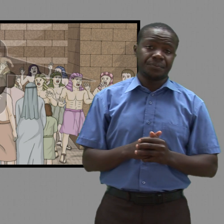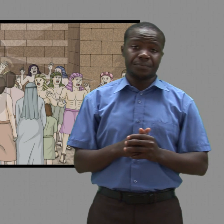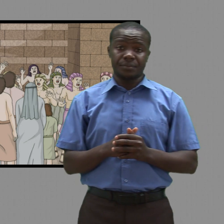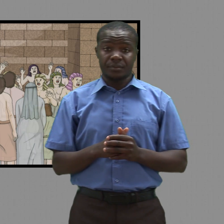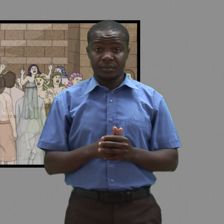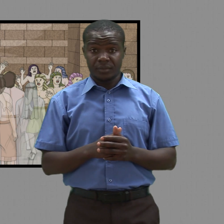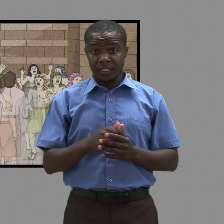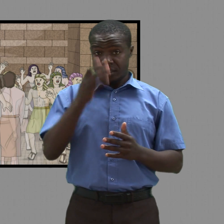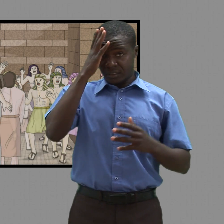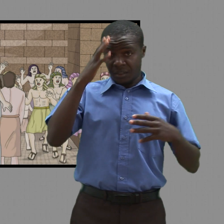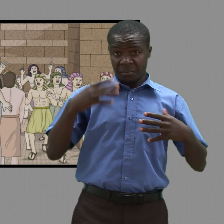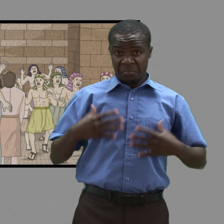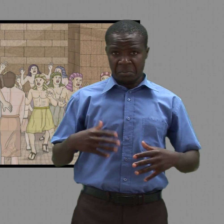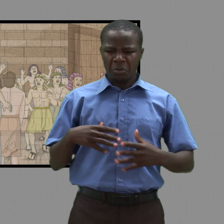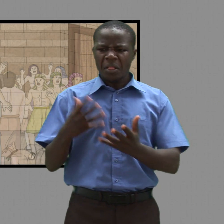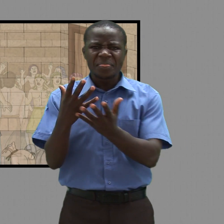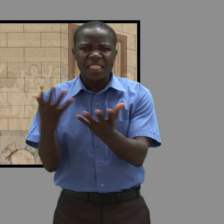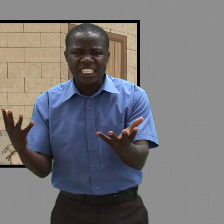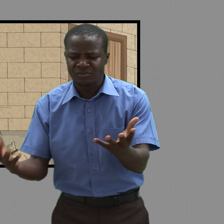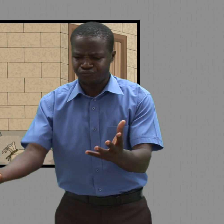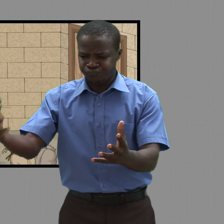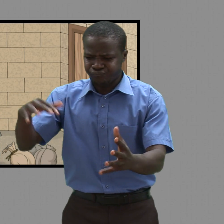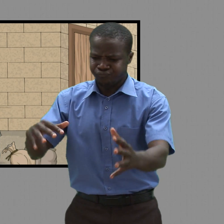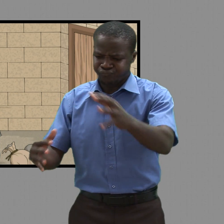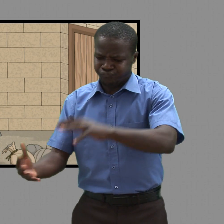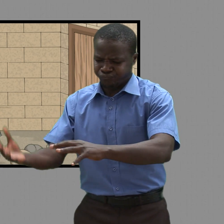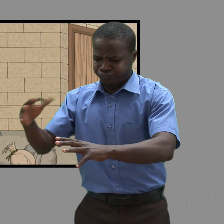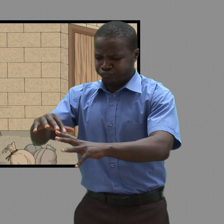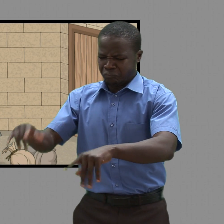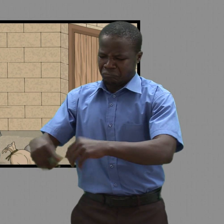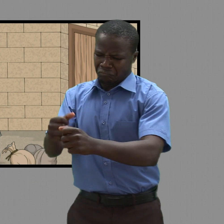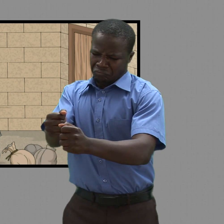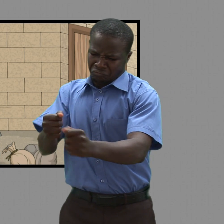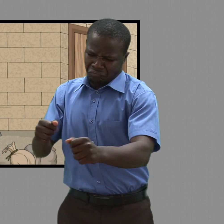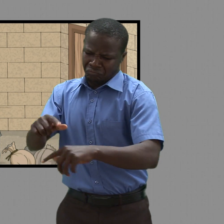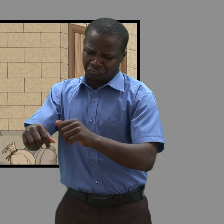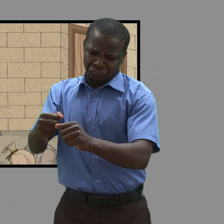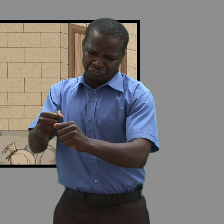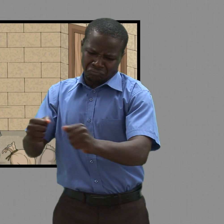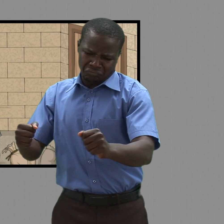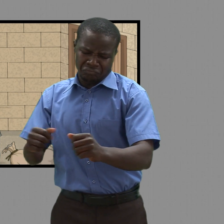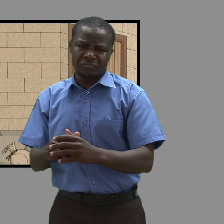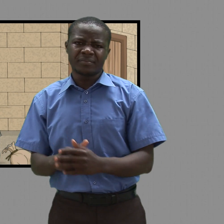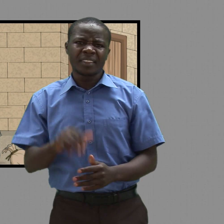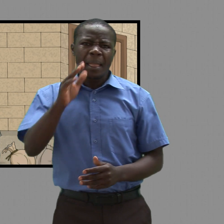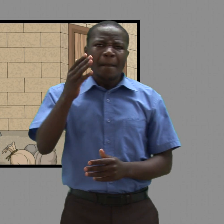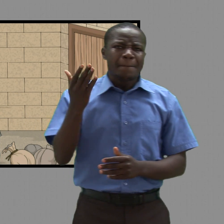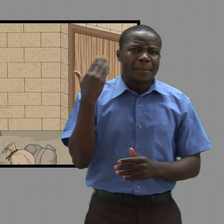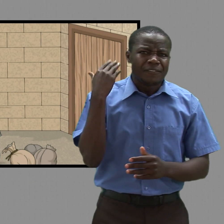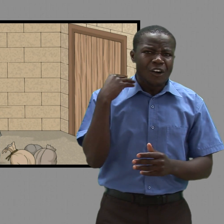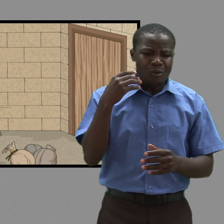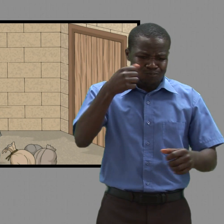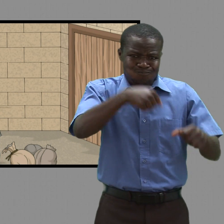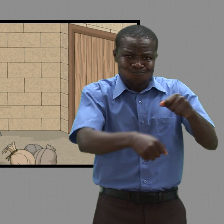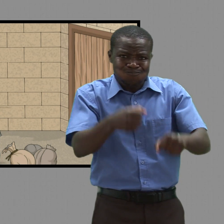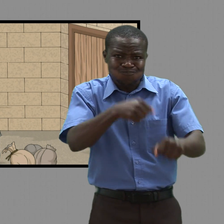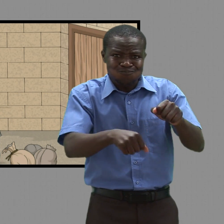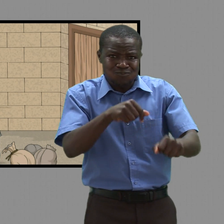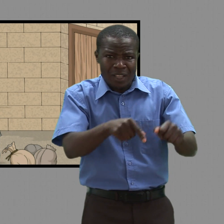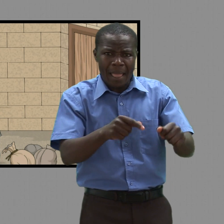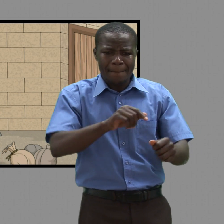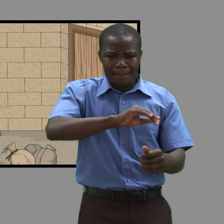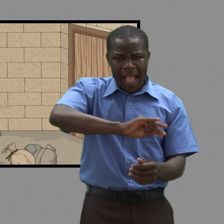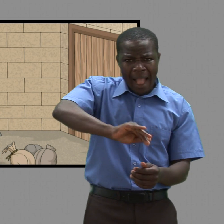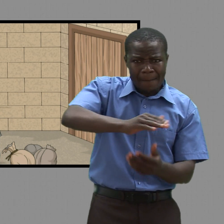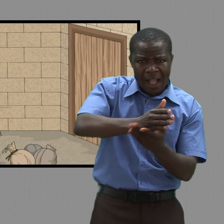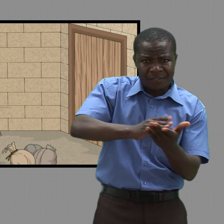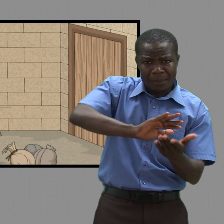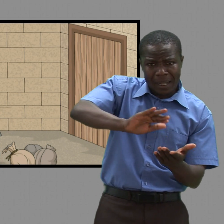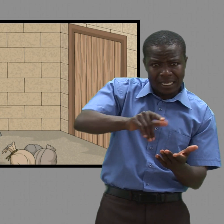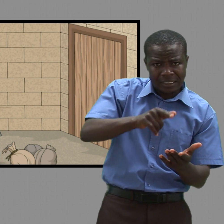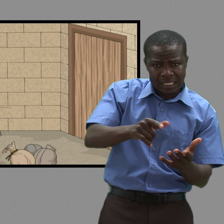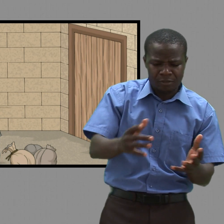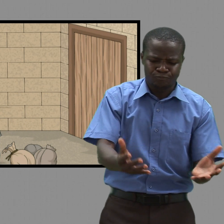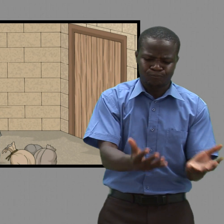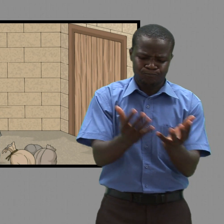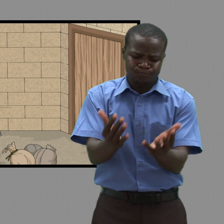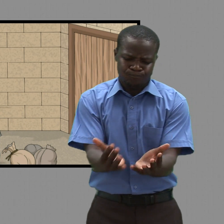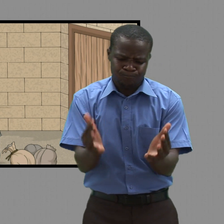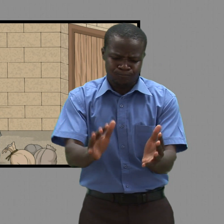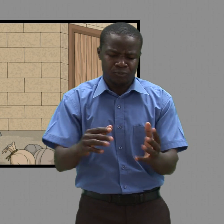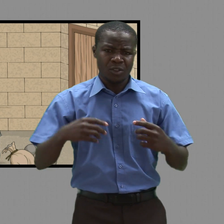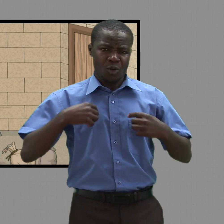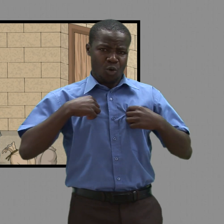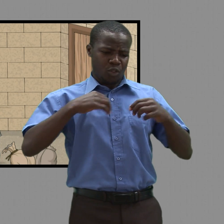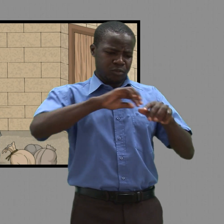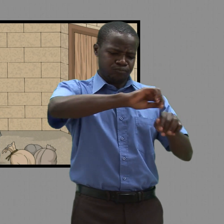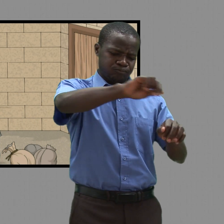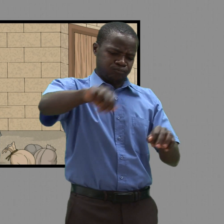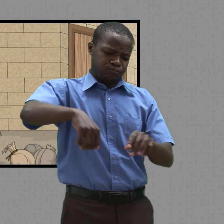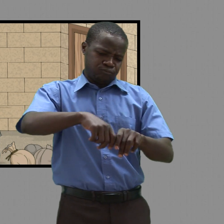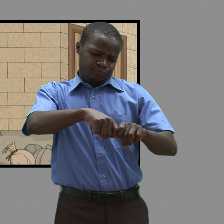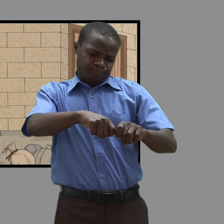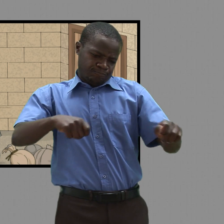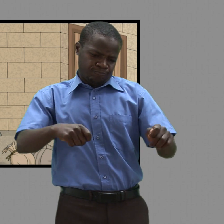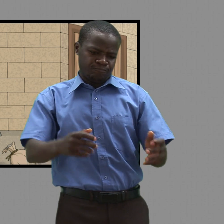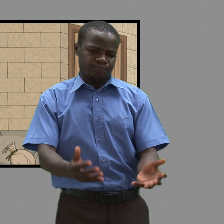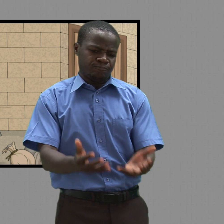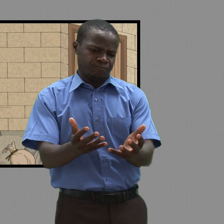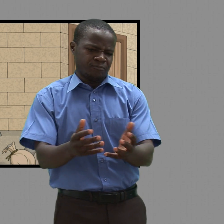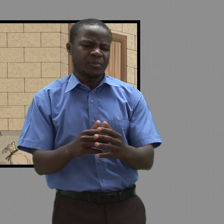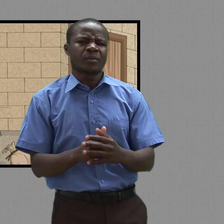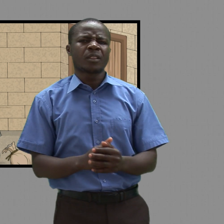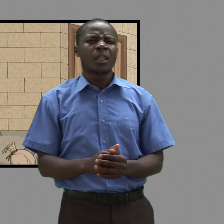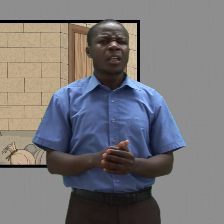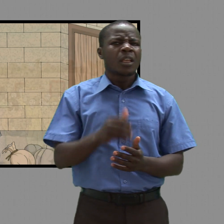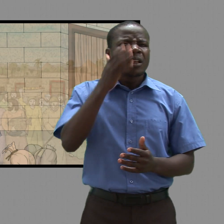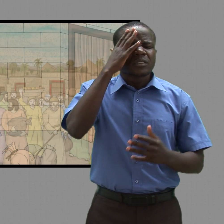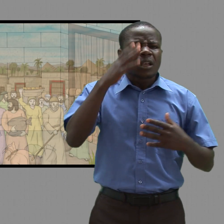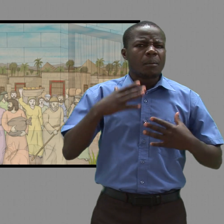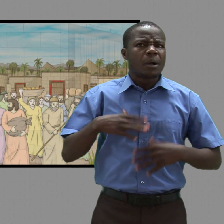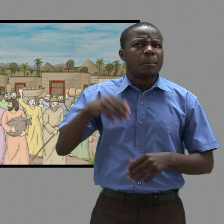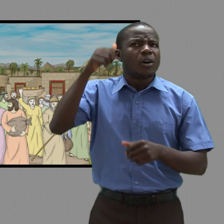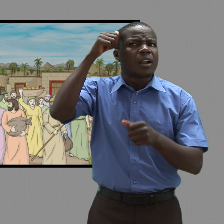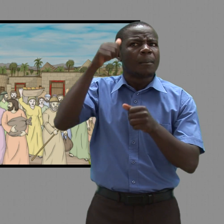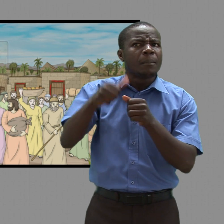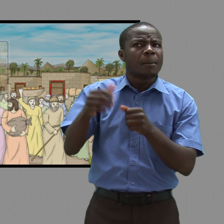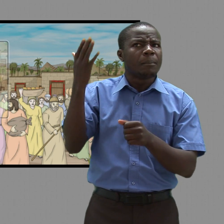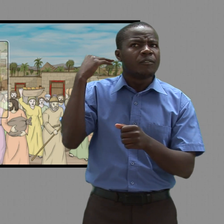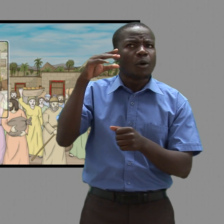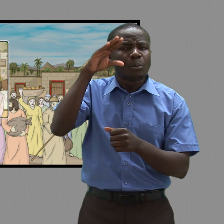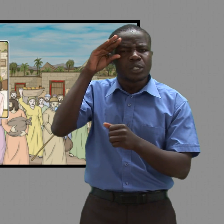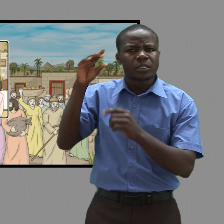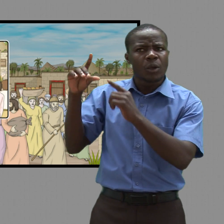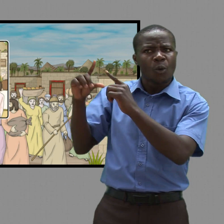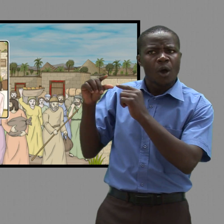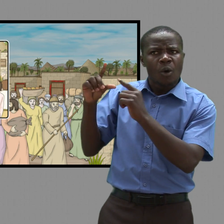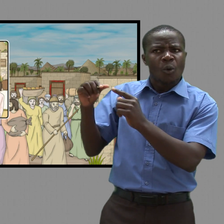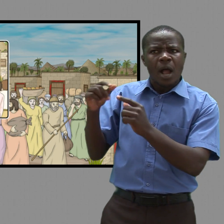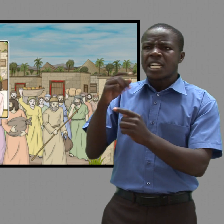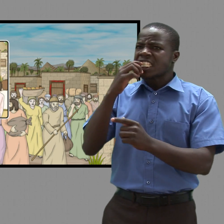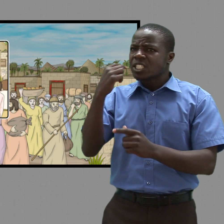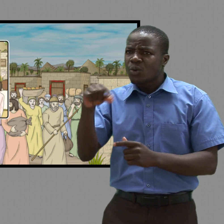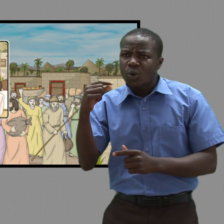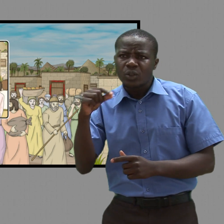So the people took their dough before it was leavened, carrying it on their shoulders in kneading bowls wrapped in clothing.